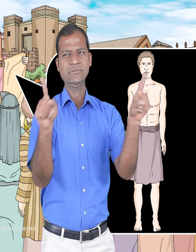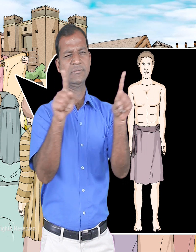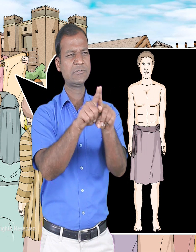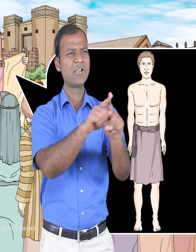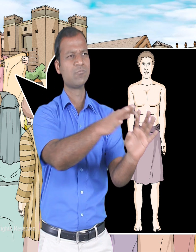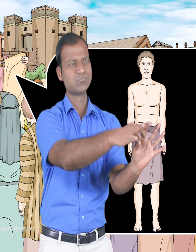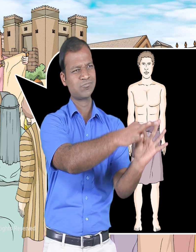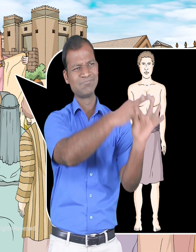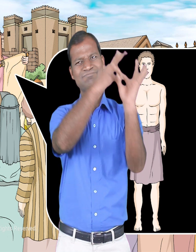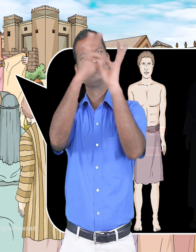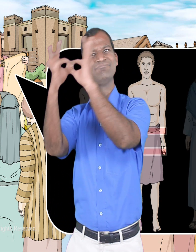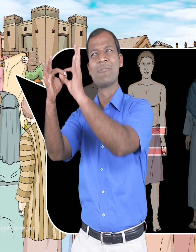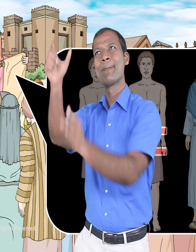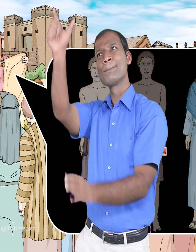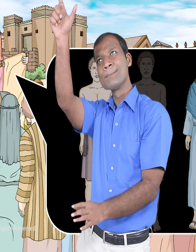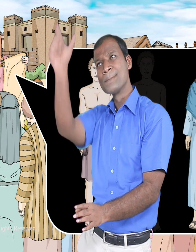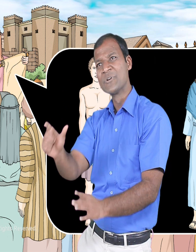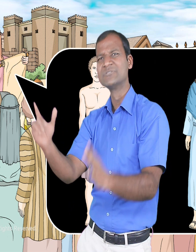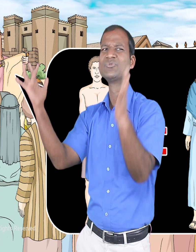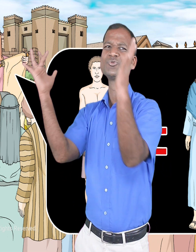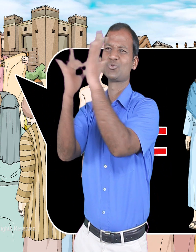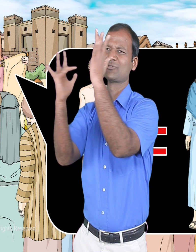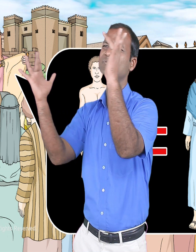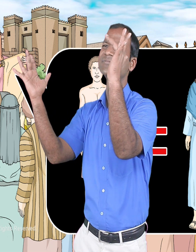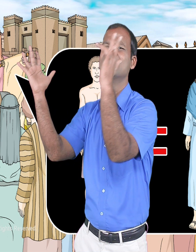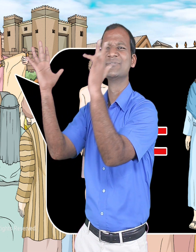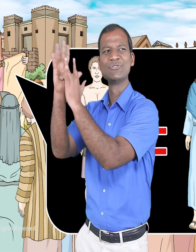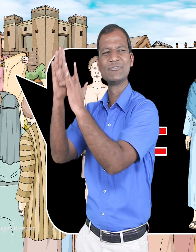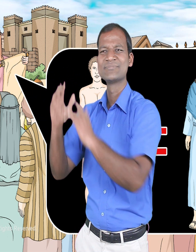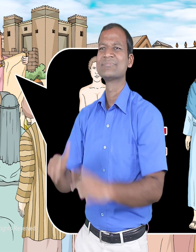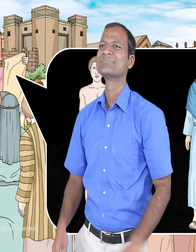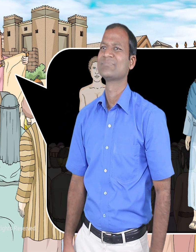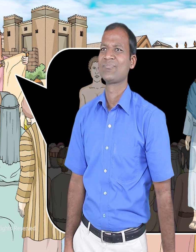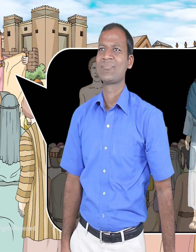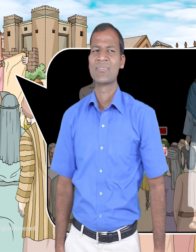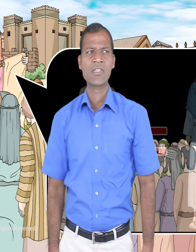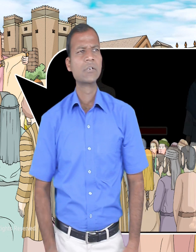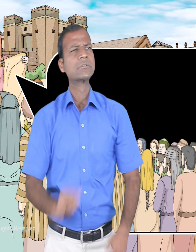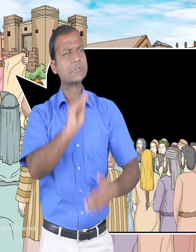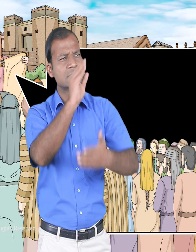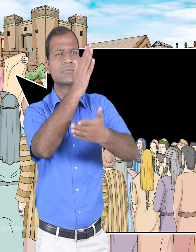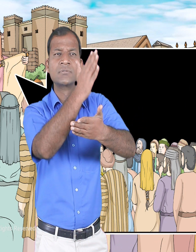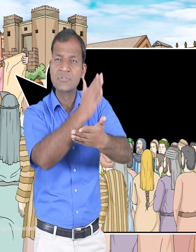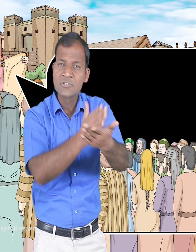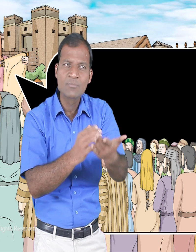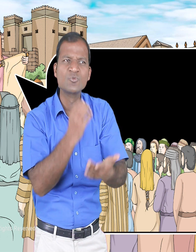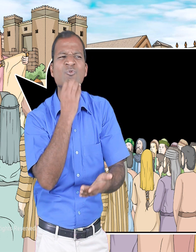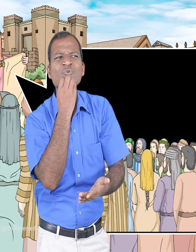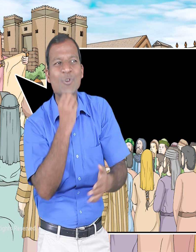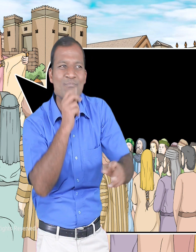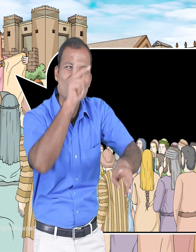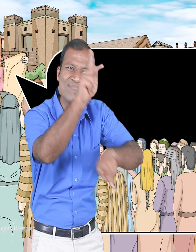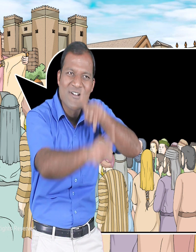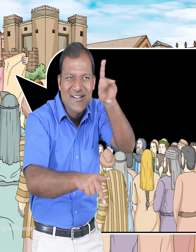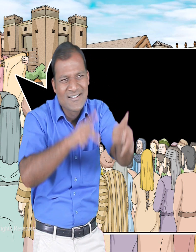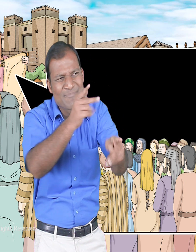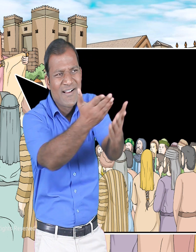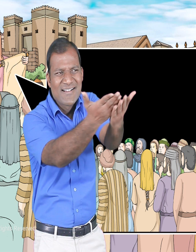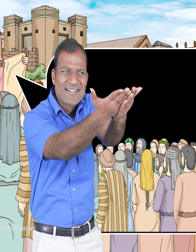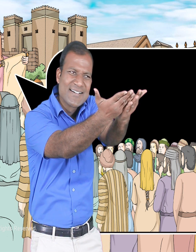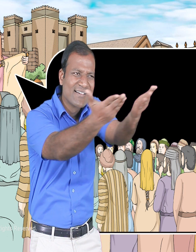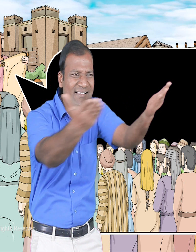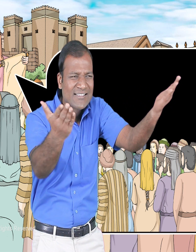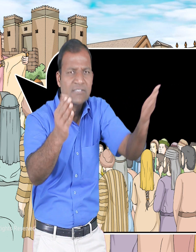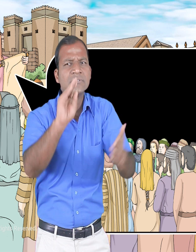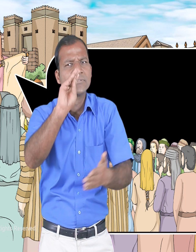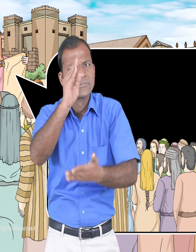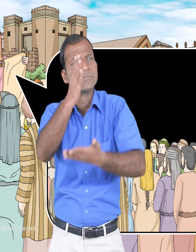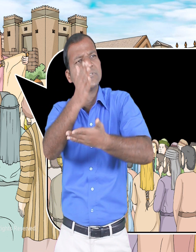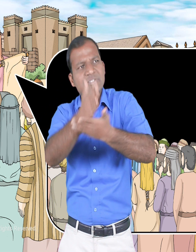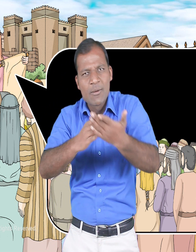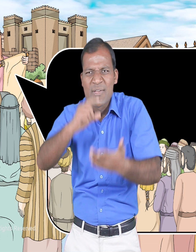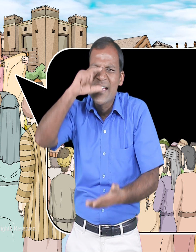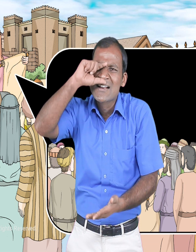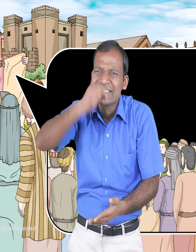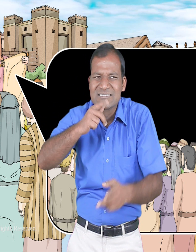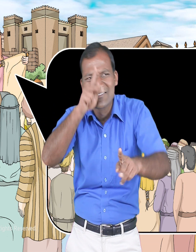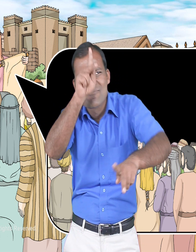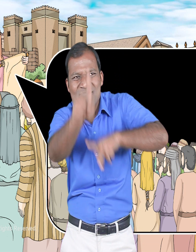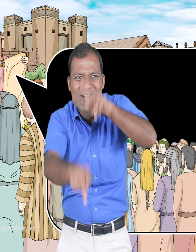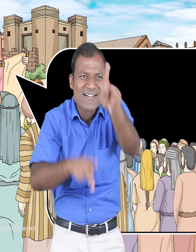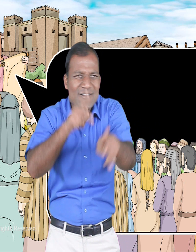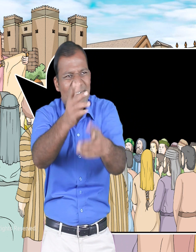So it is with Christ.